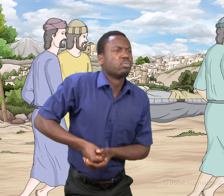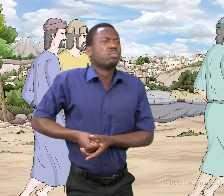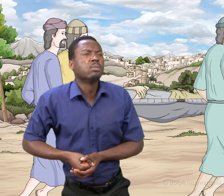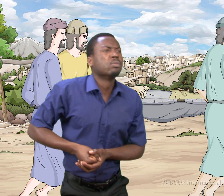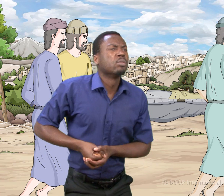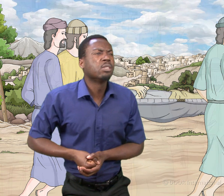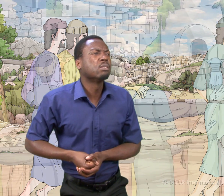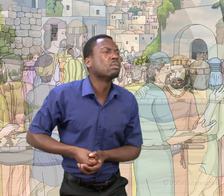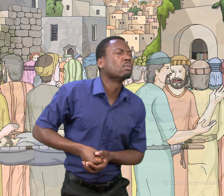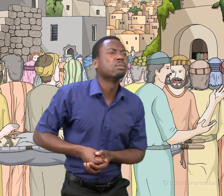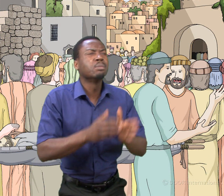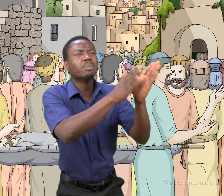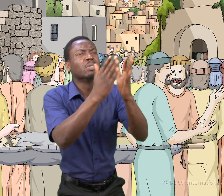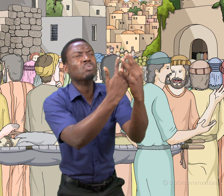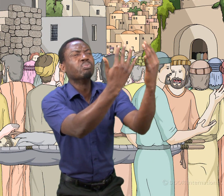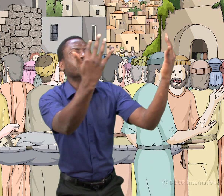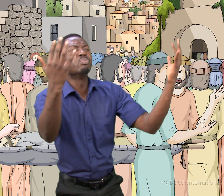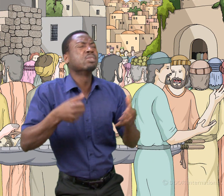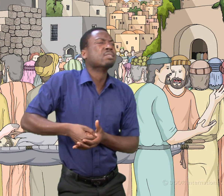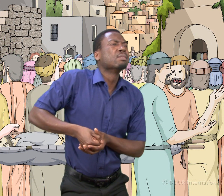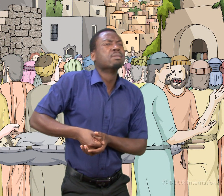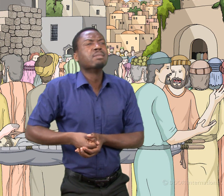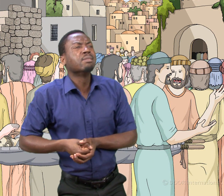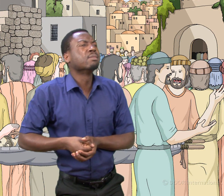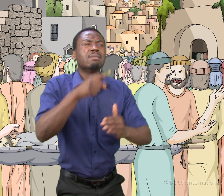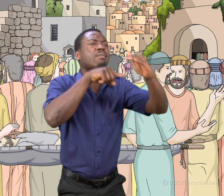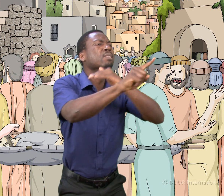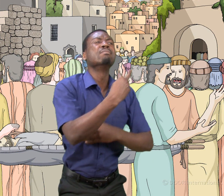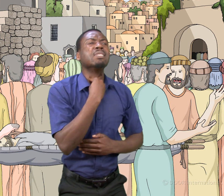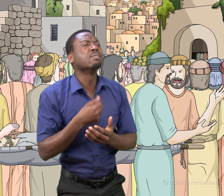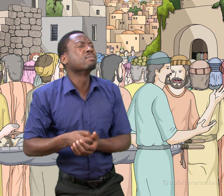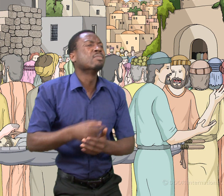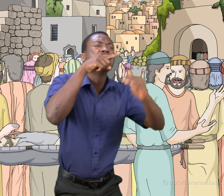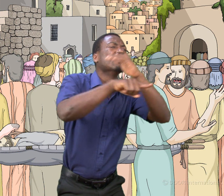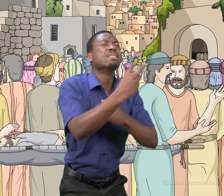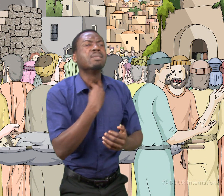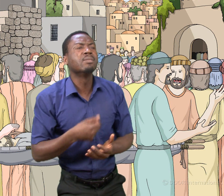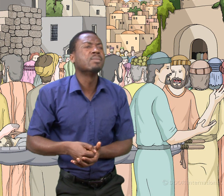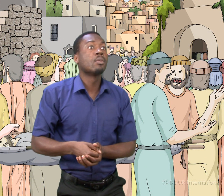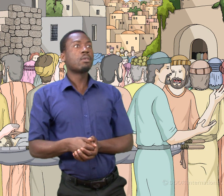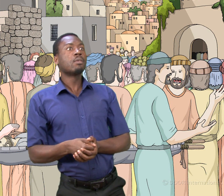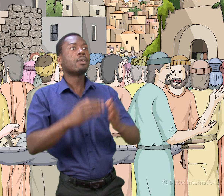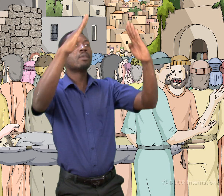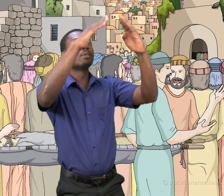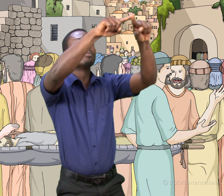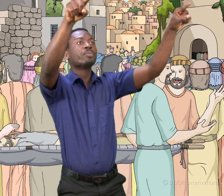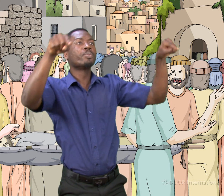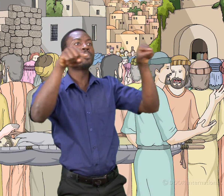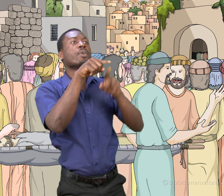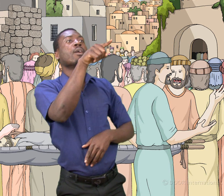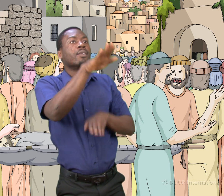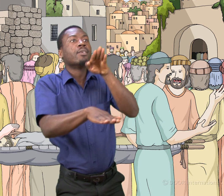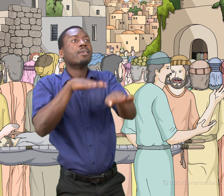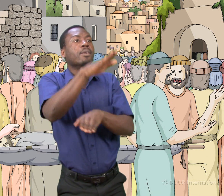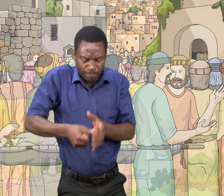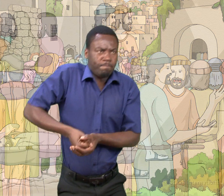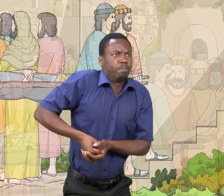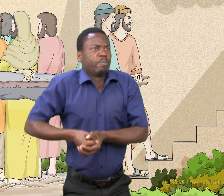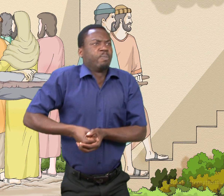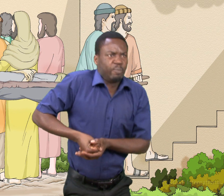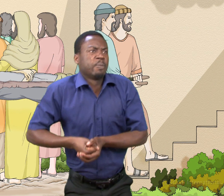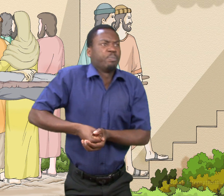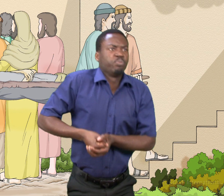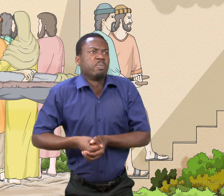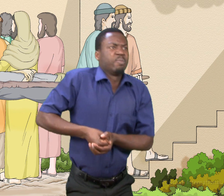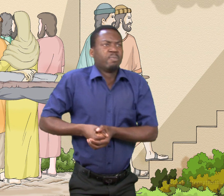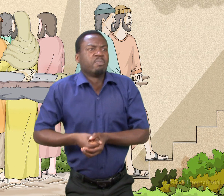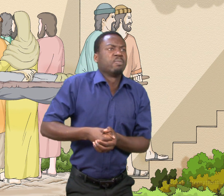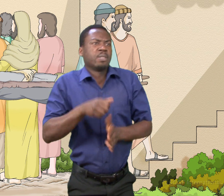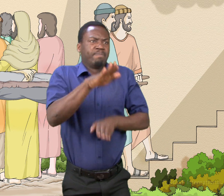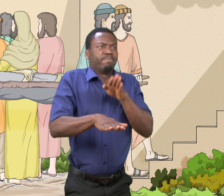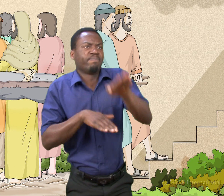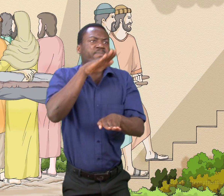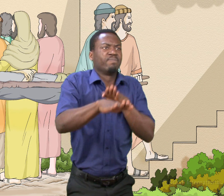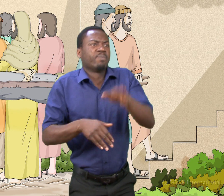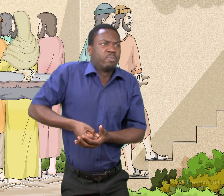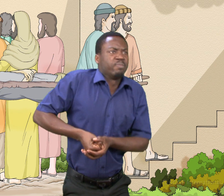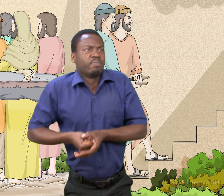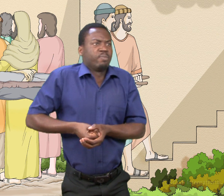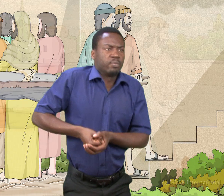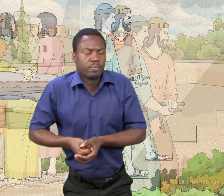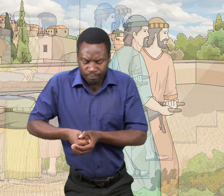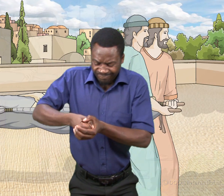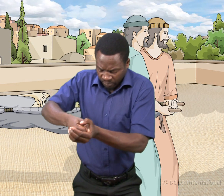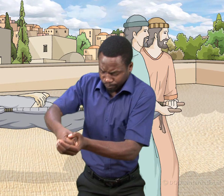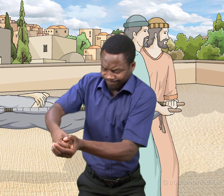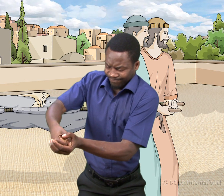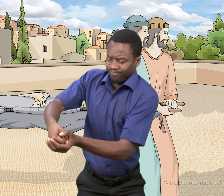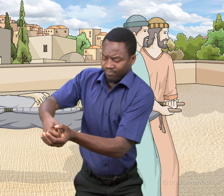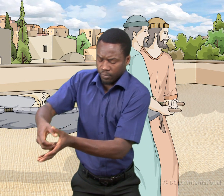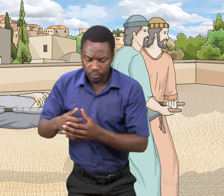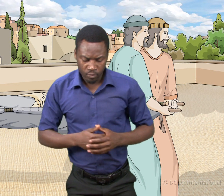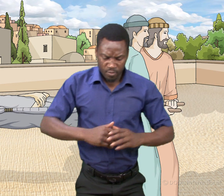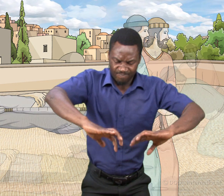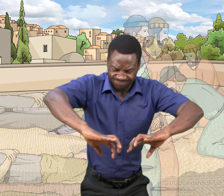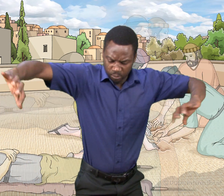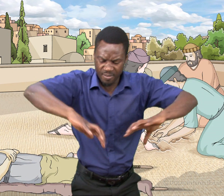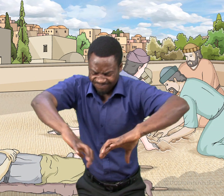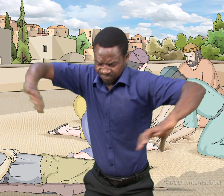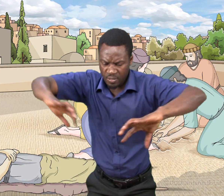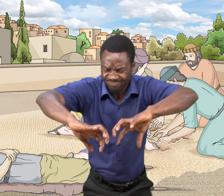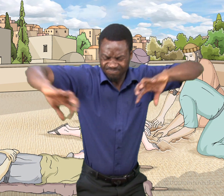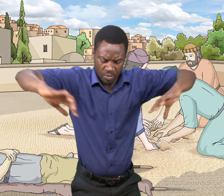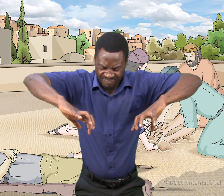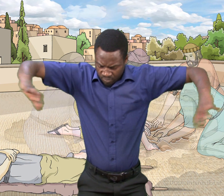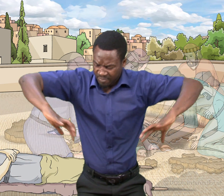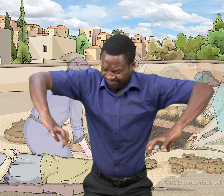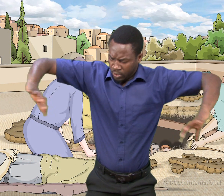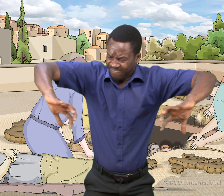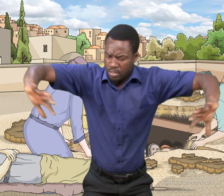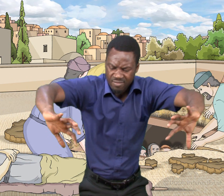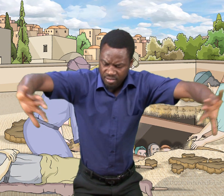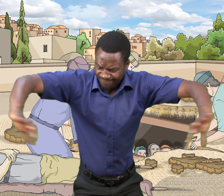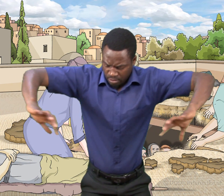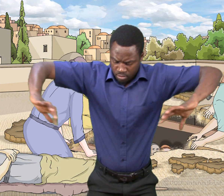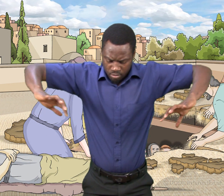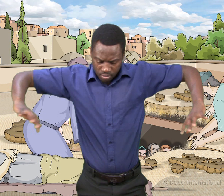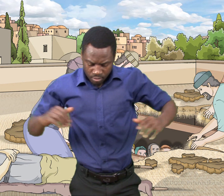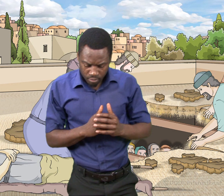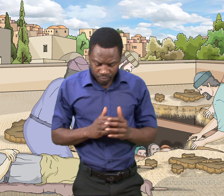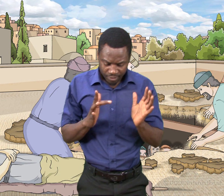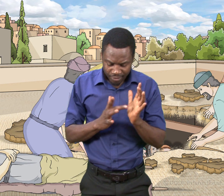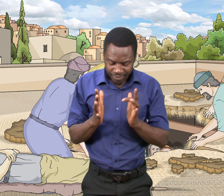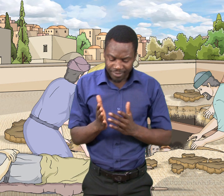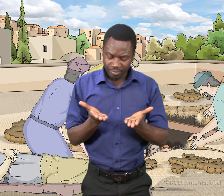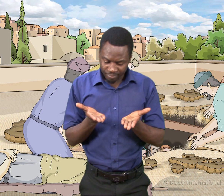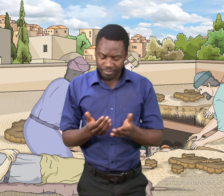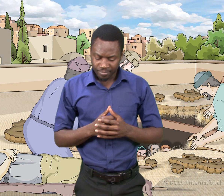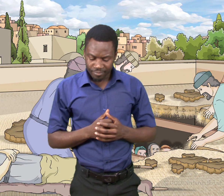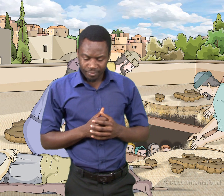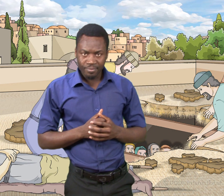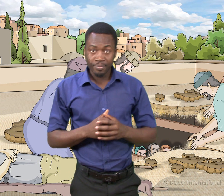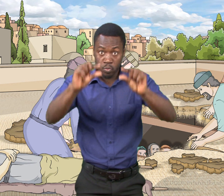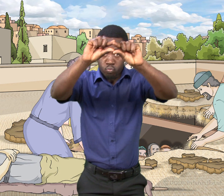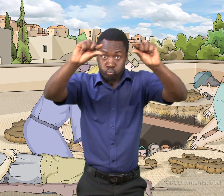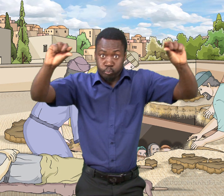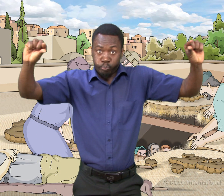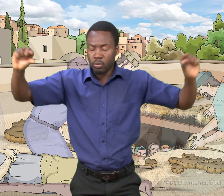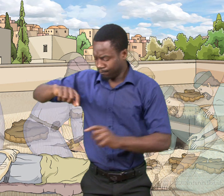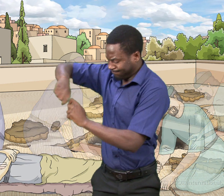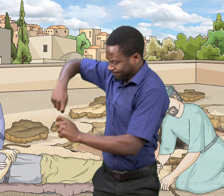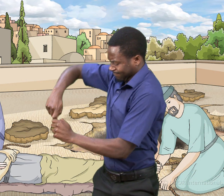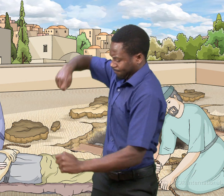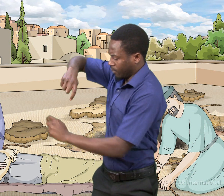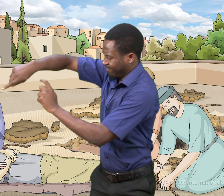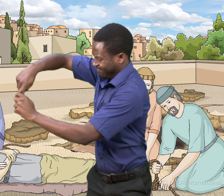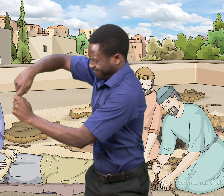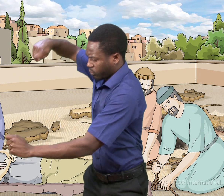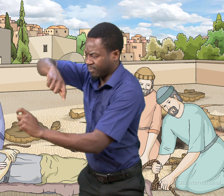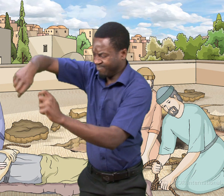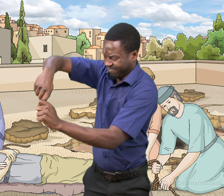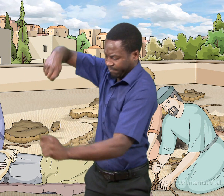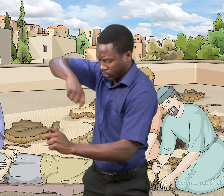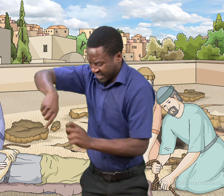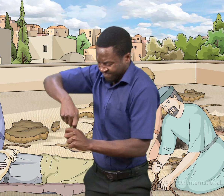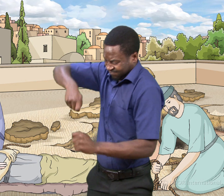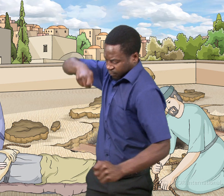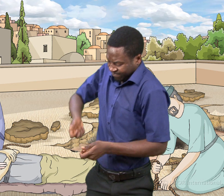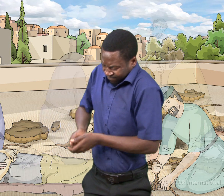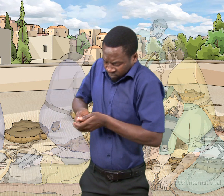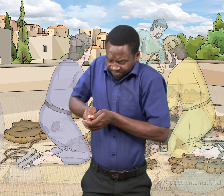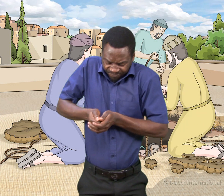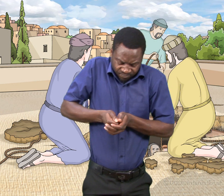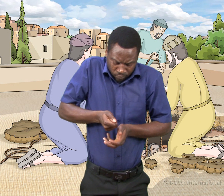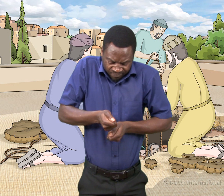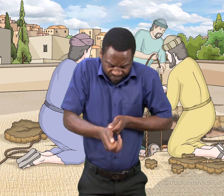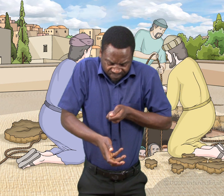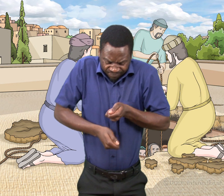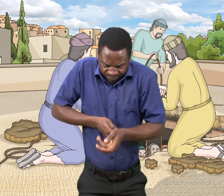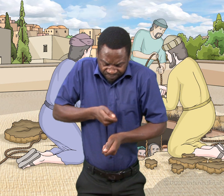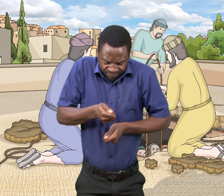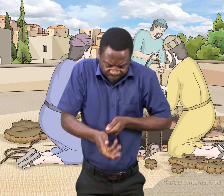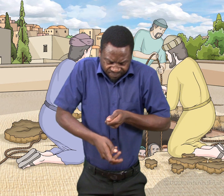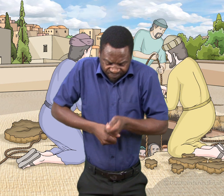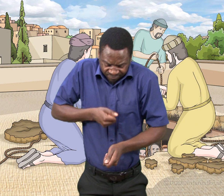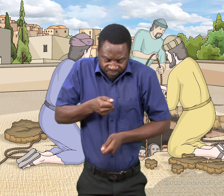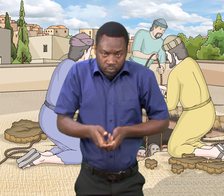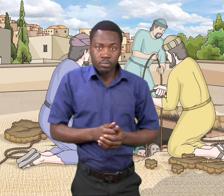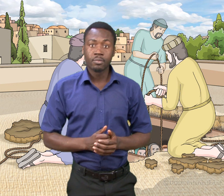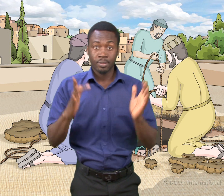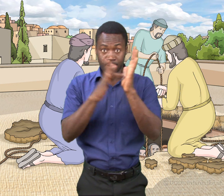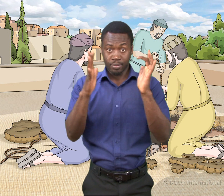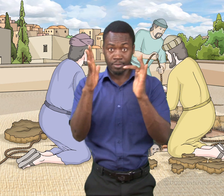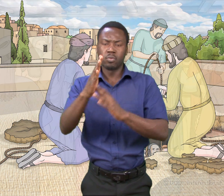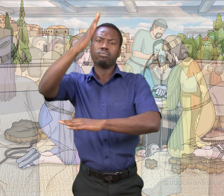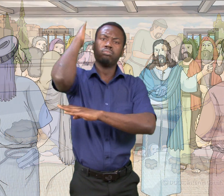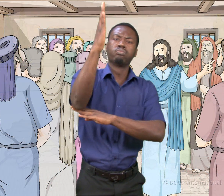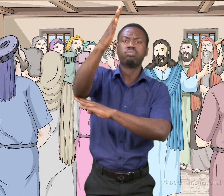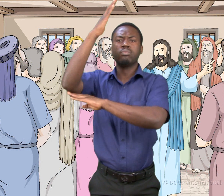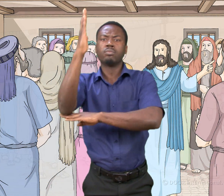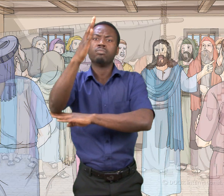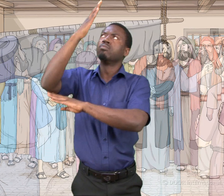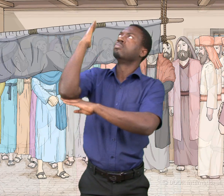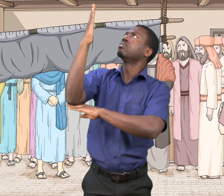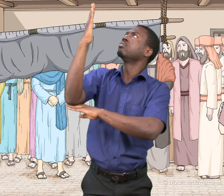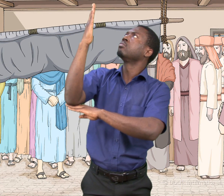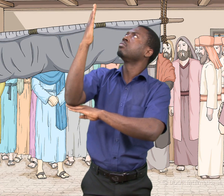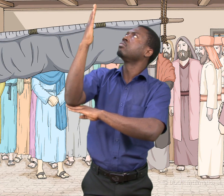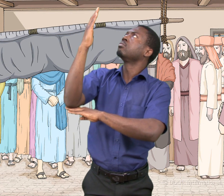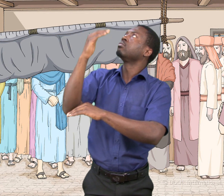Since they were unable to get to Jesus through the crowd, they uncovered the roof above Him, made an opening, and lowered the paralytic on his mat.